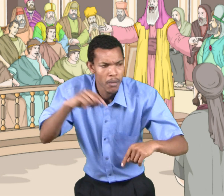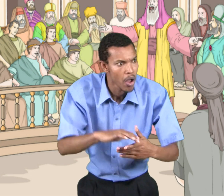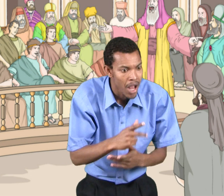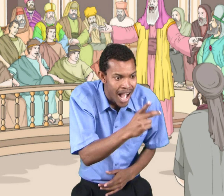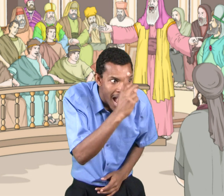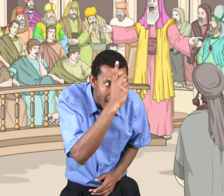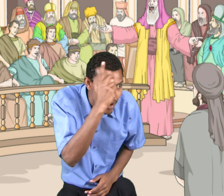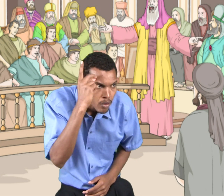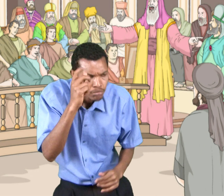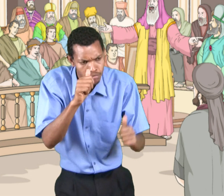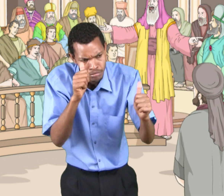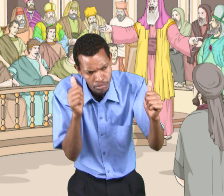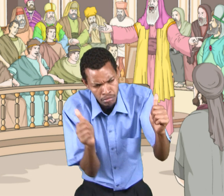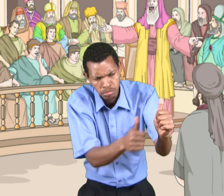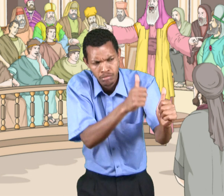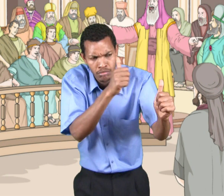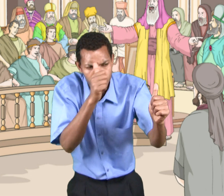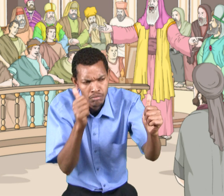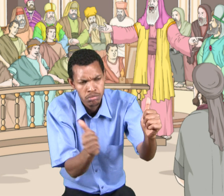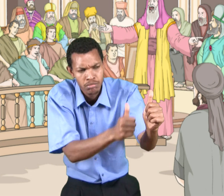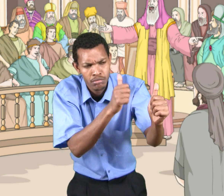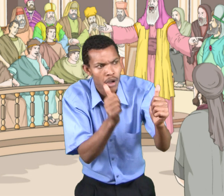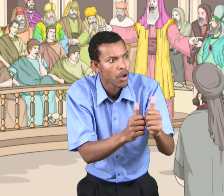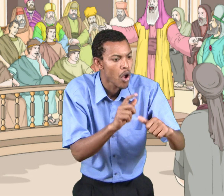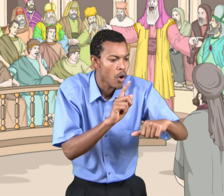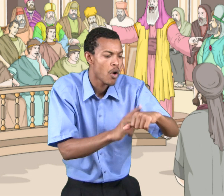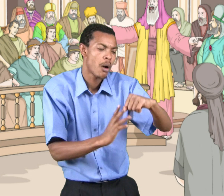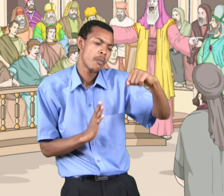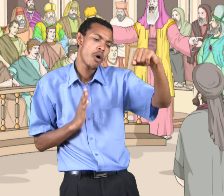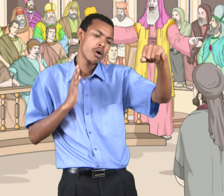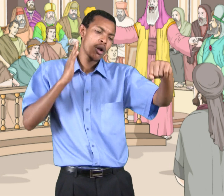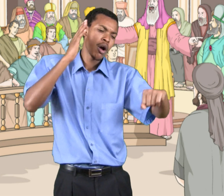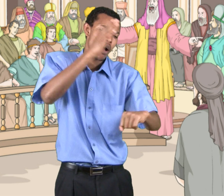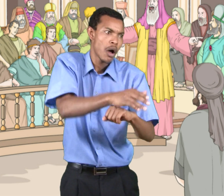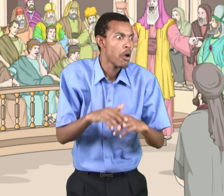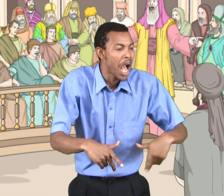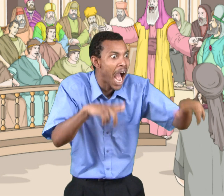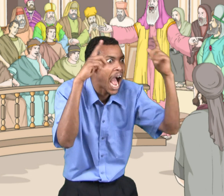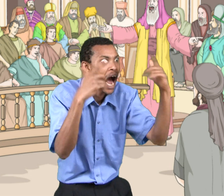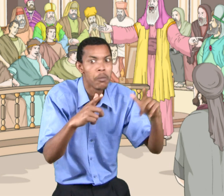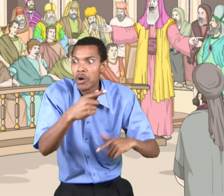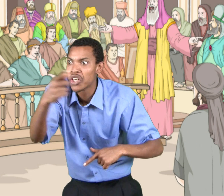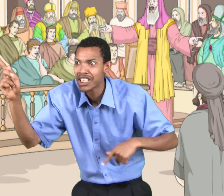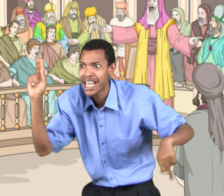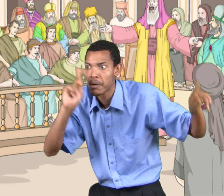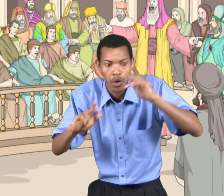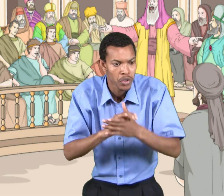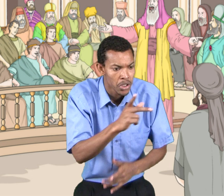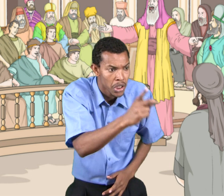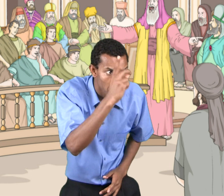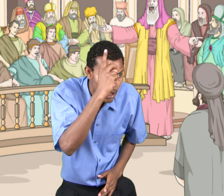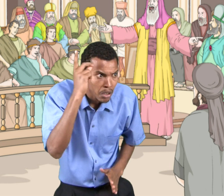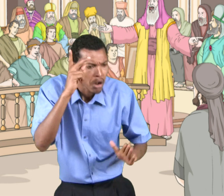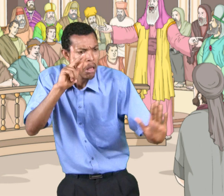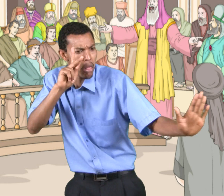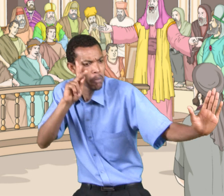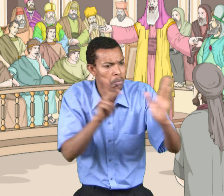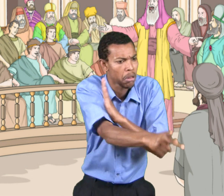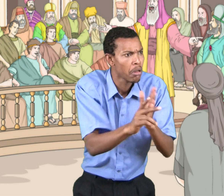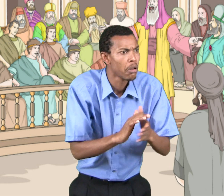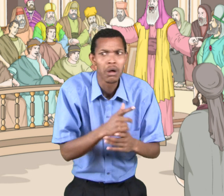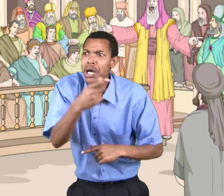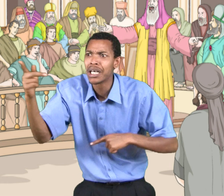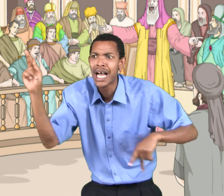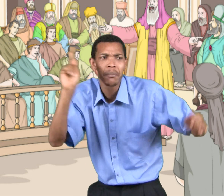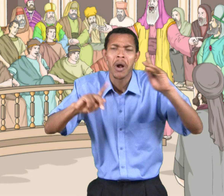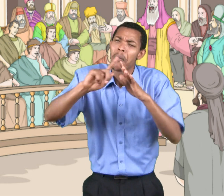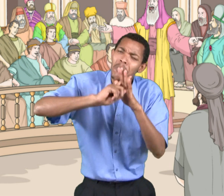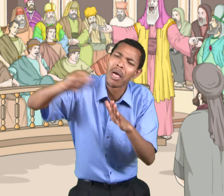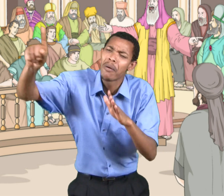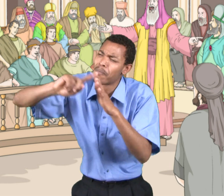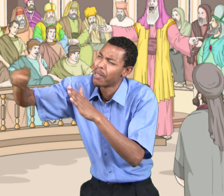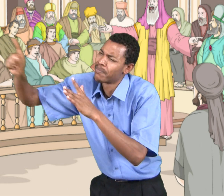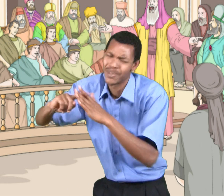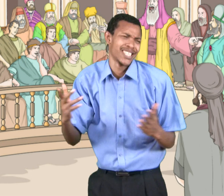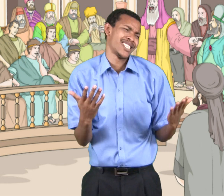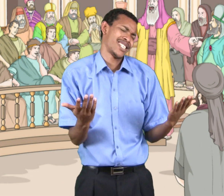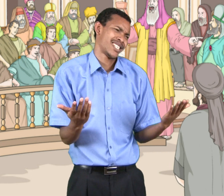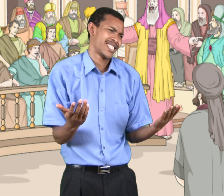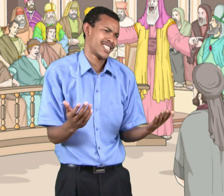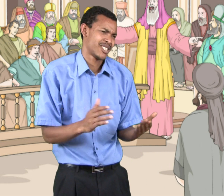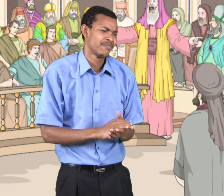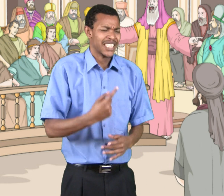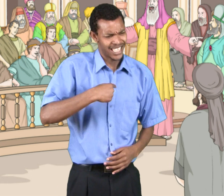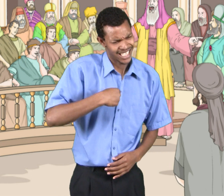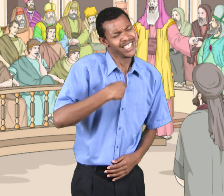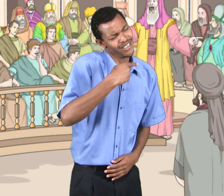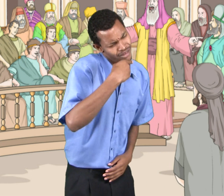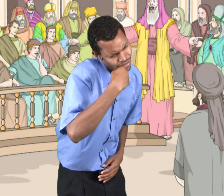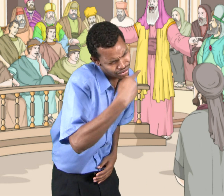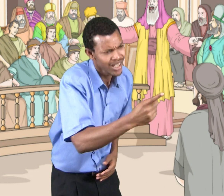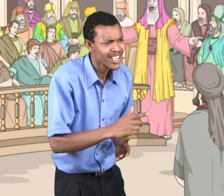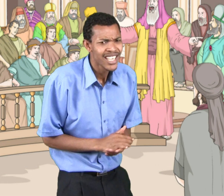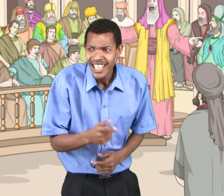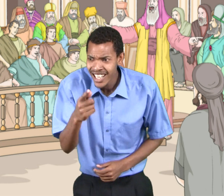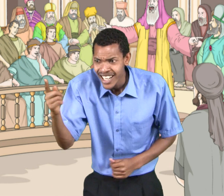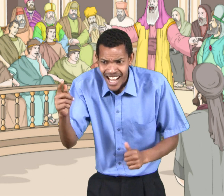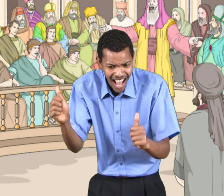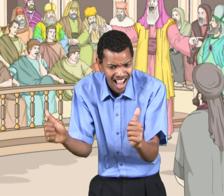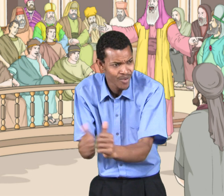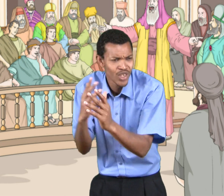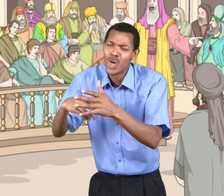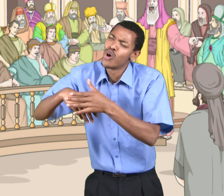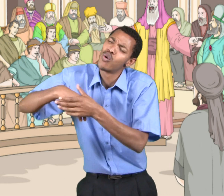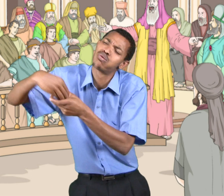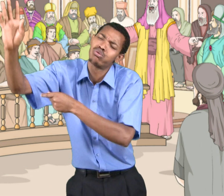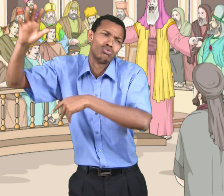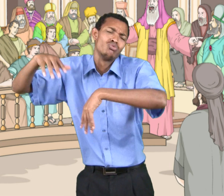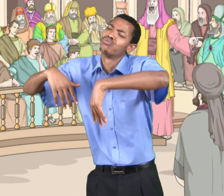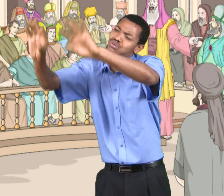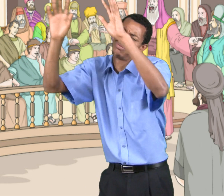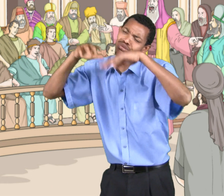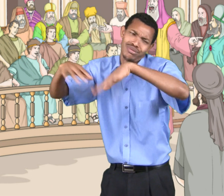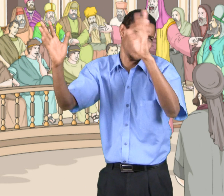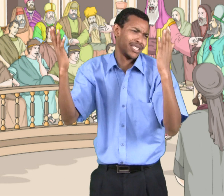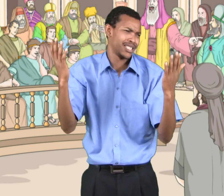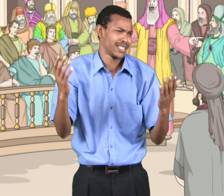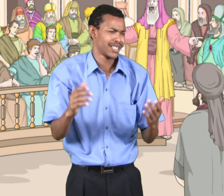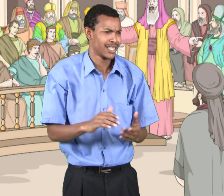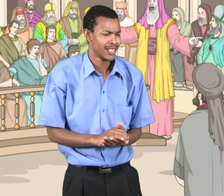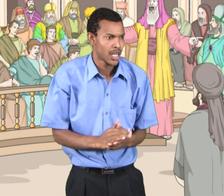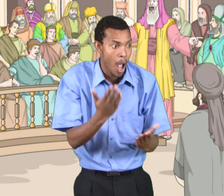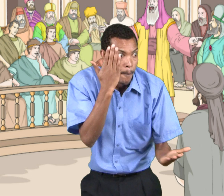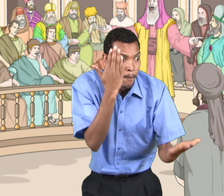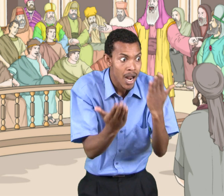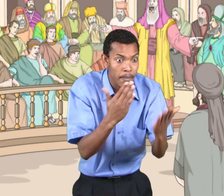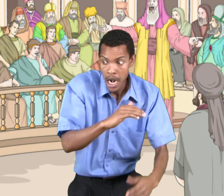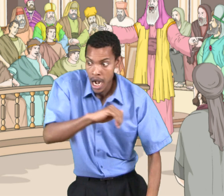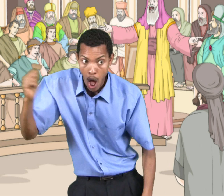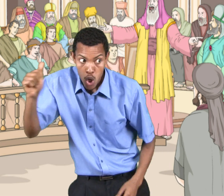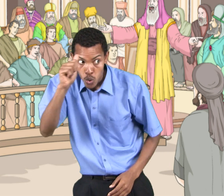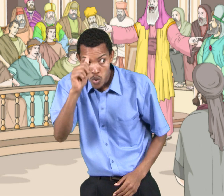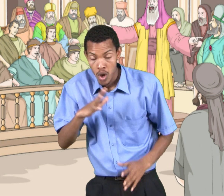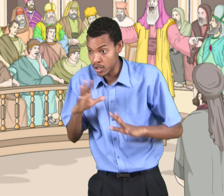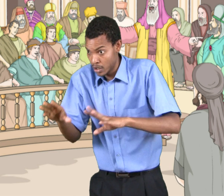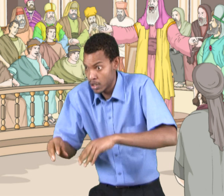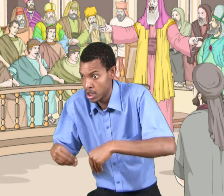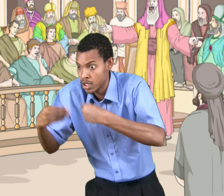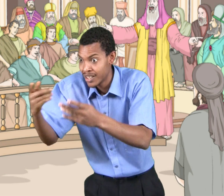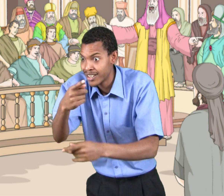He too perished, and all his followers were scattered.